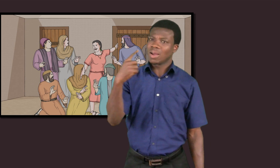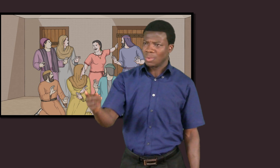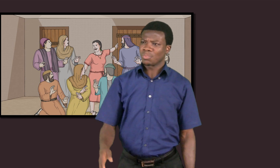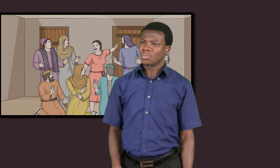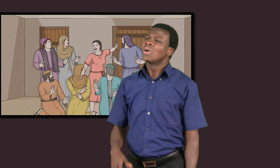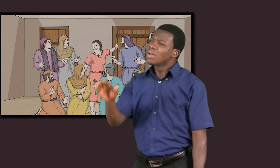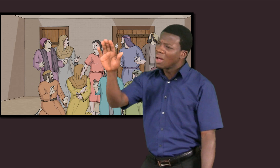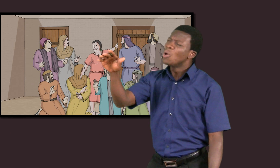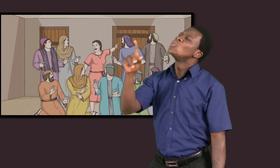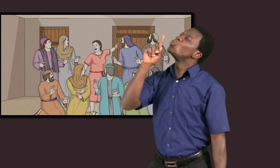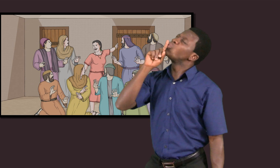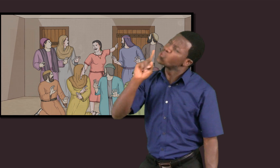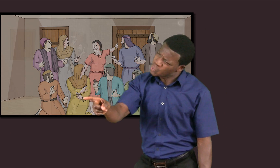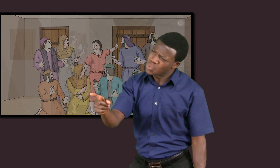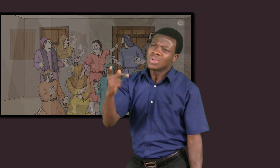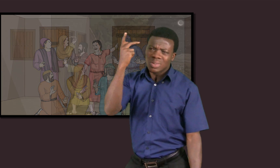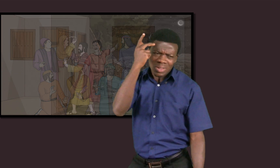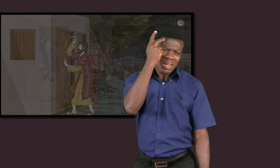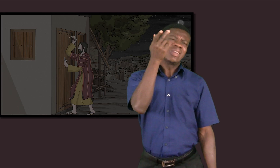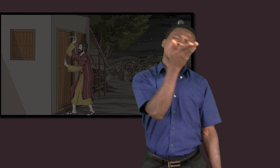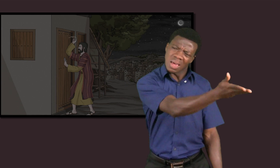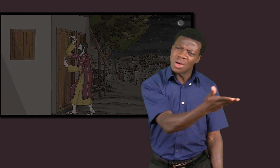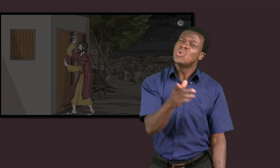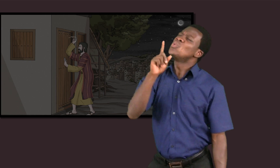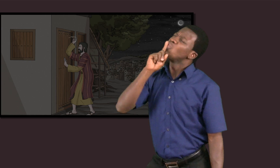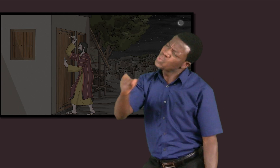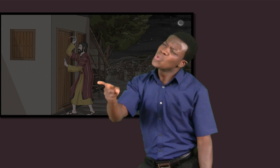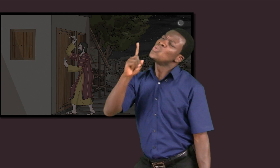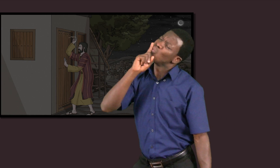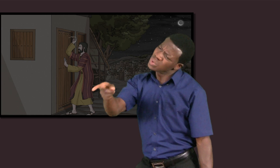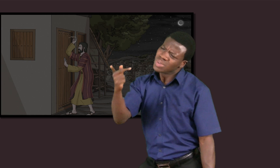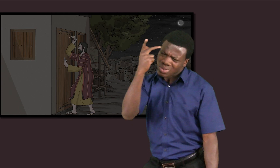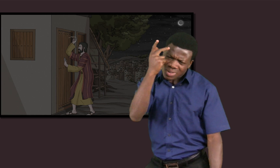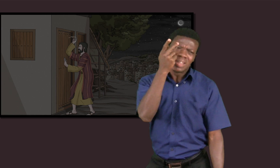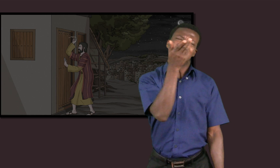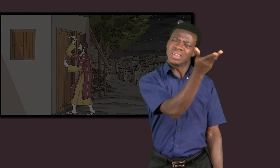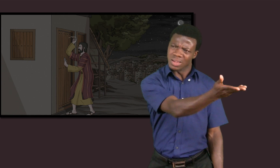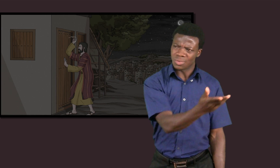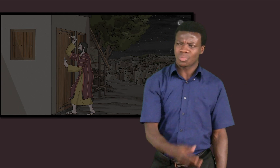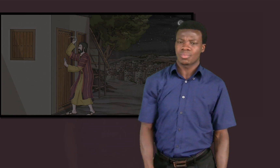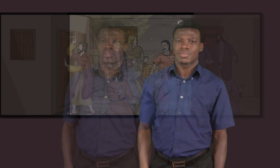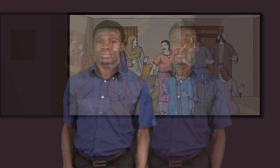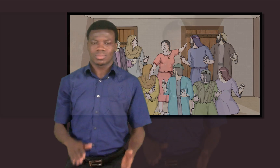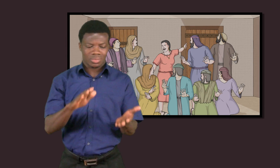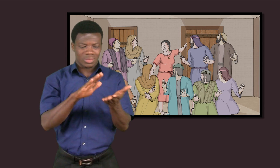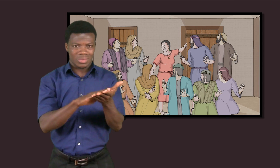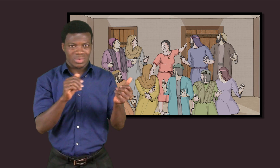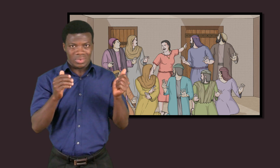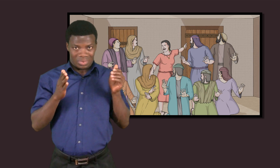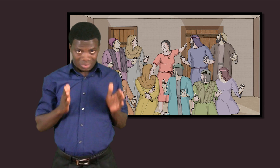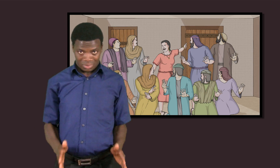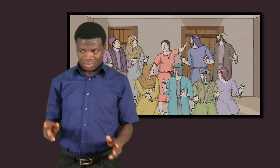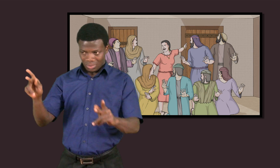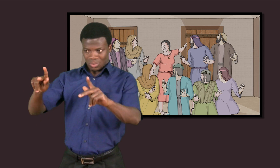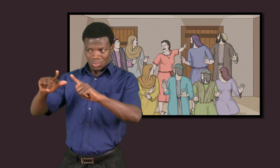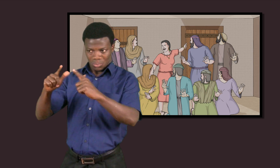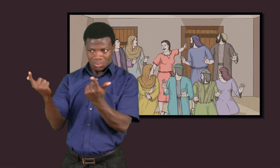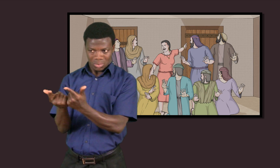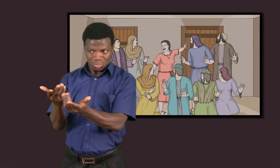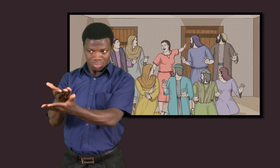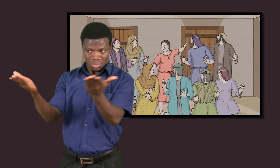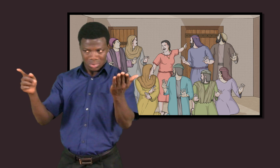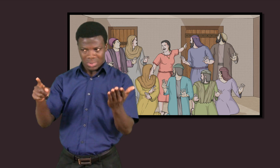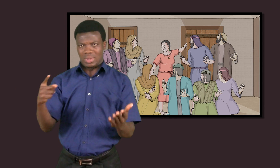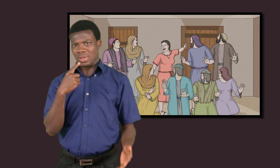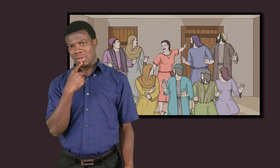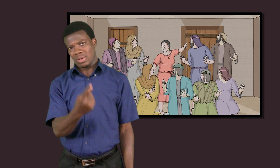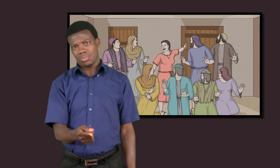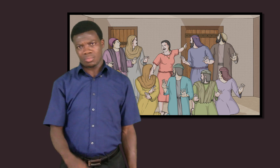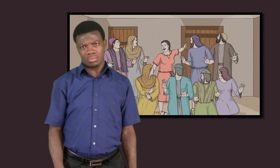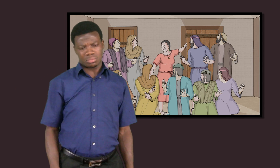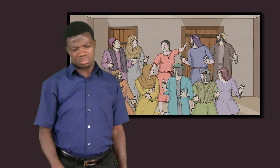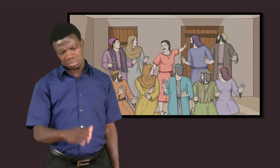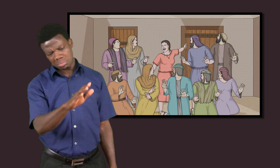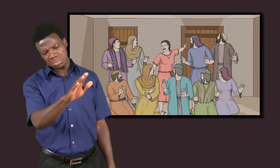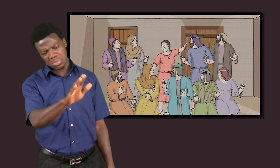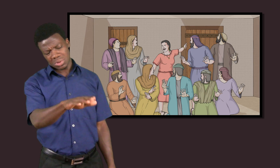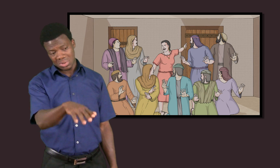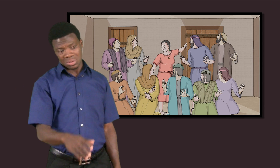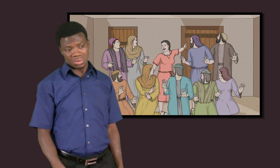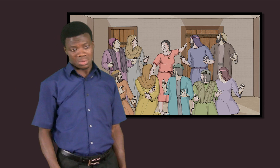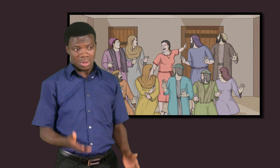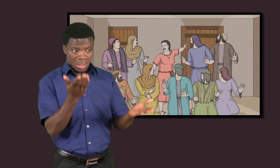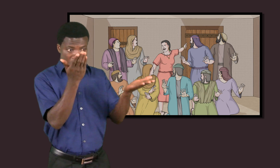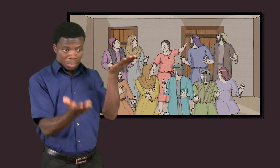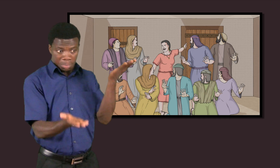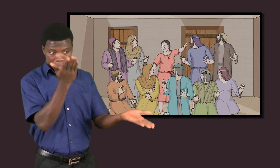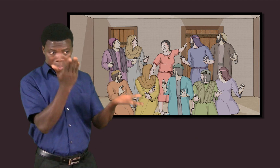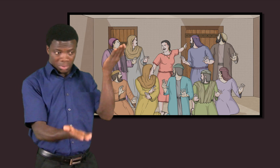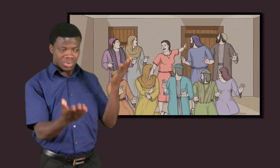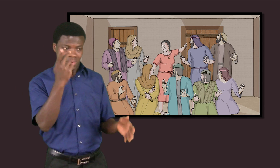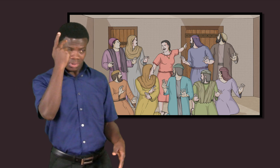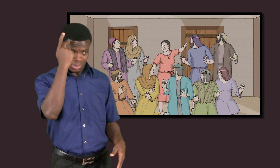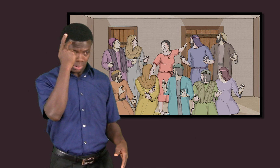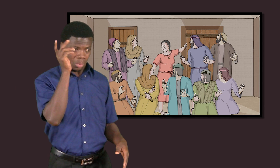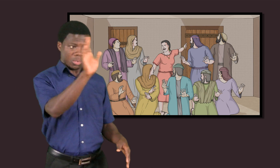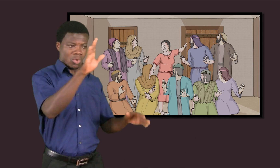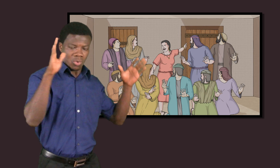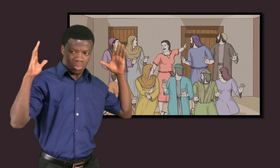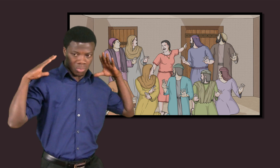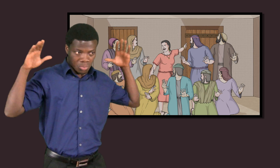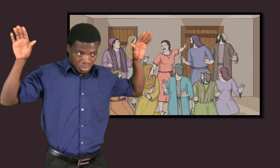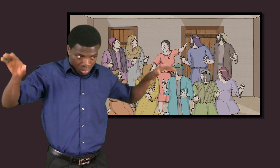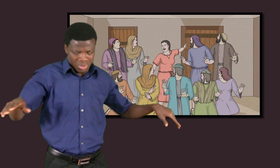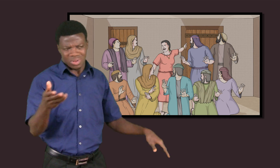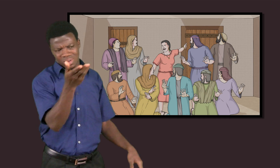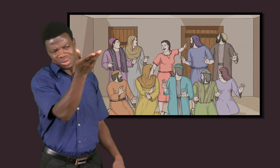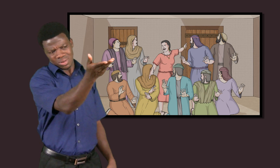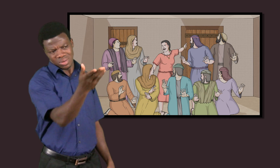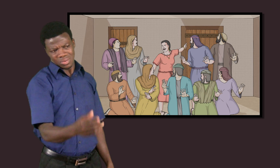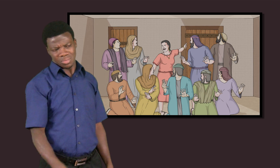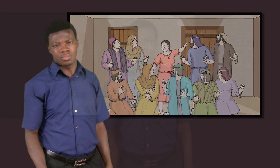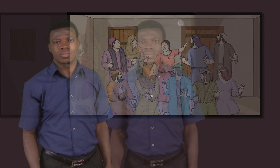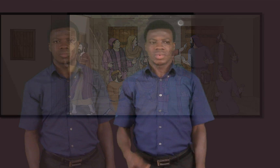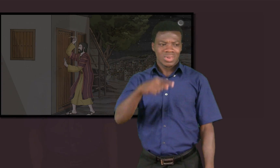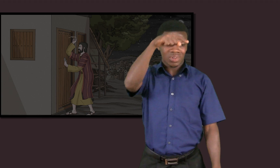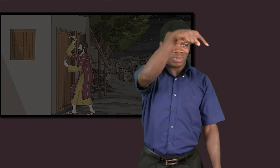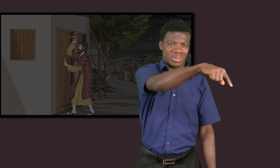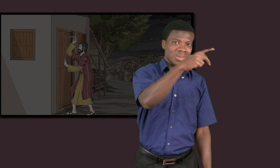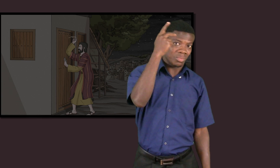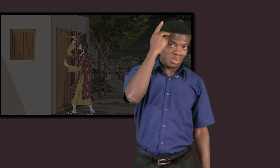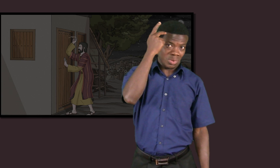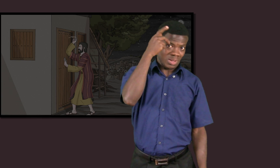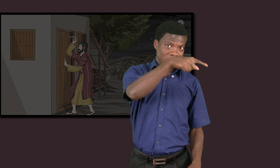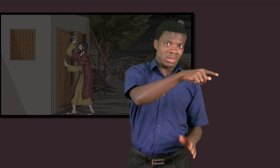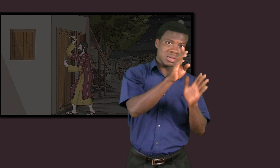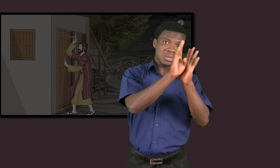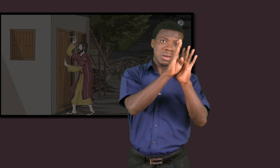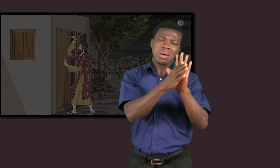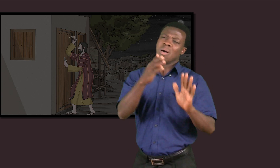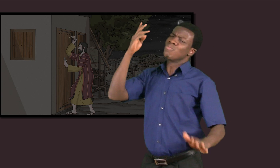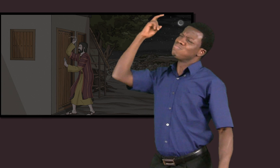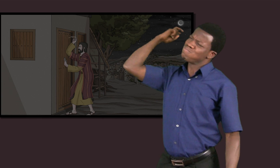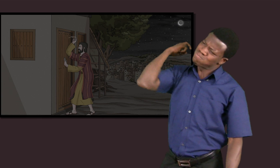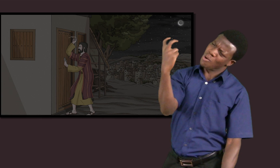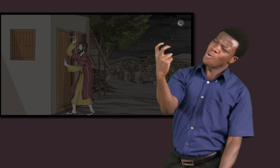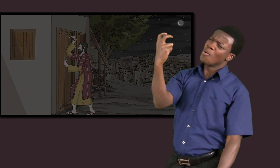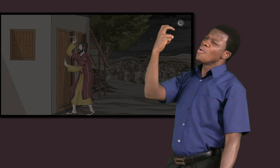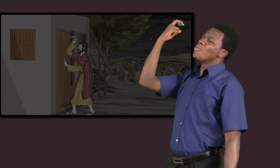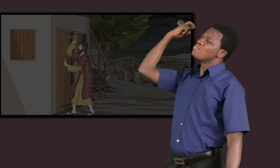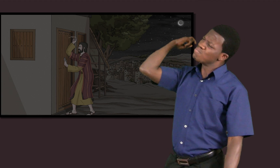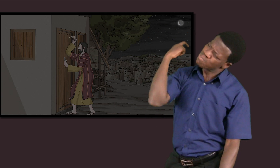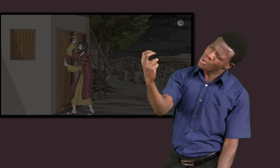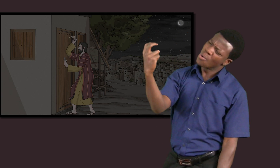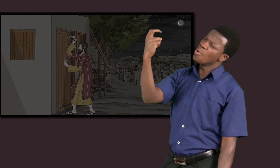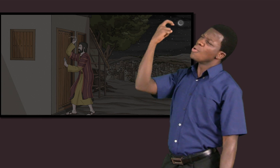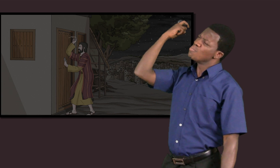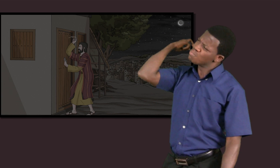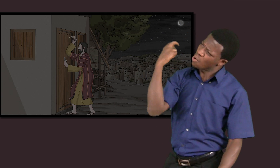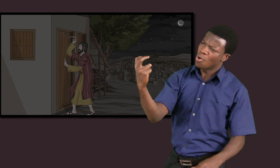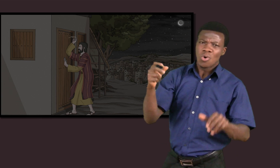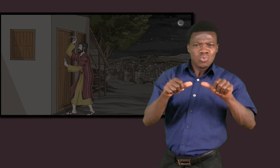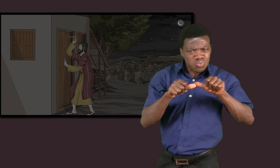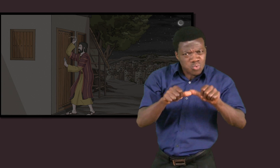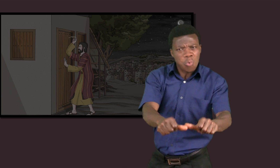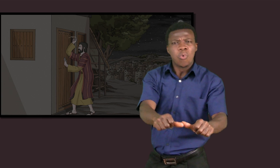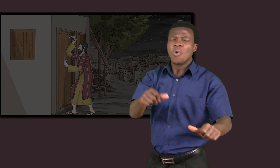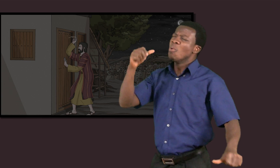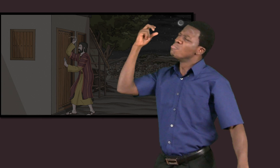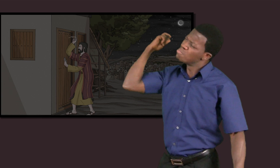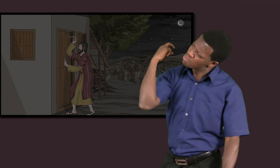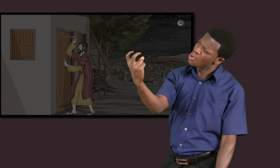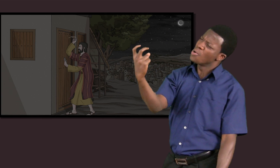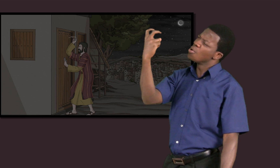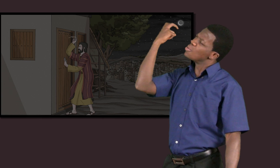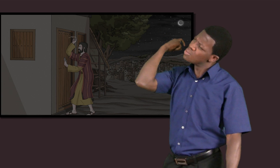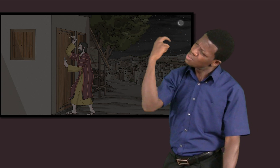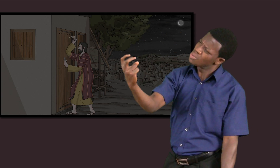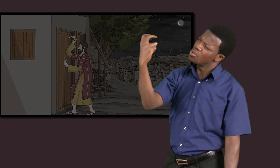But when she kept insisting it was so, they said, “It must be his angel.”